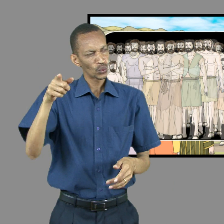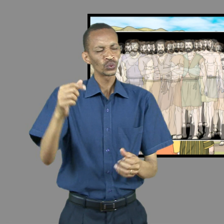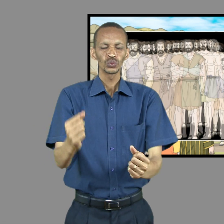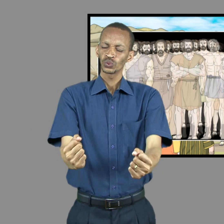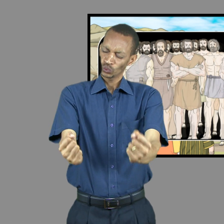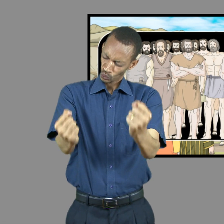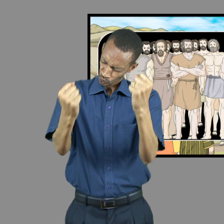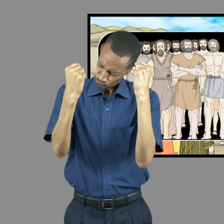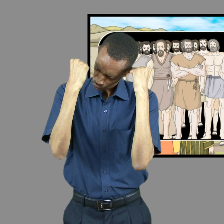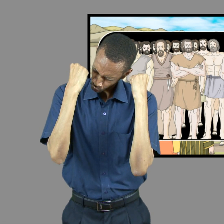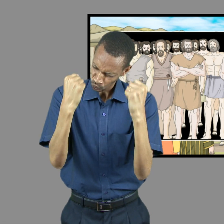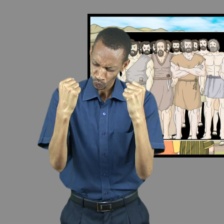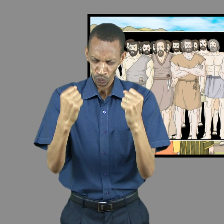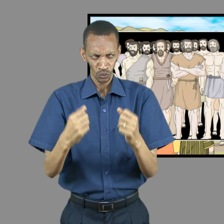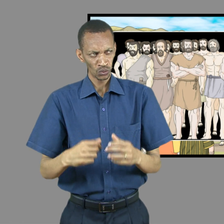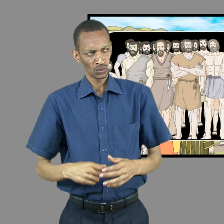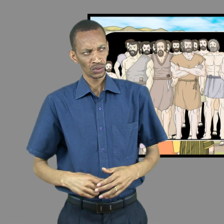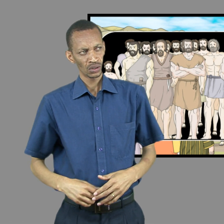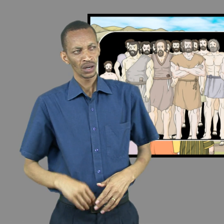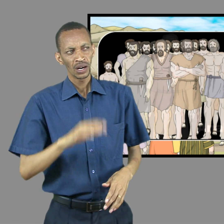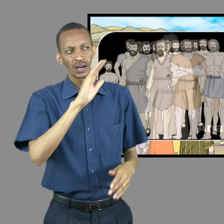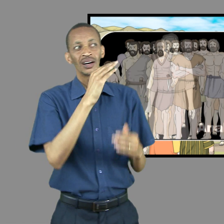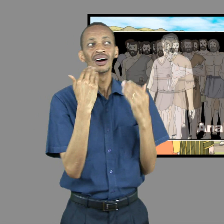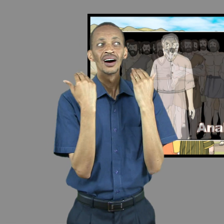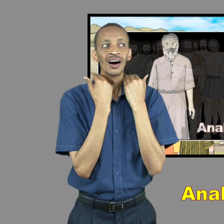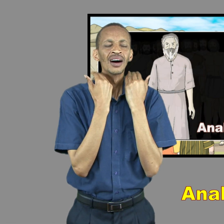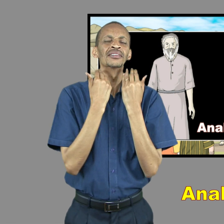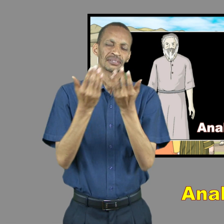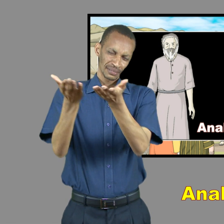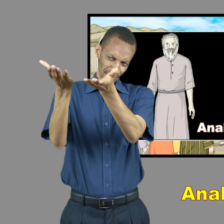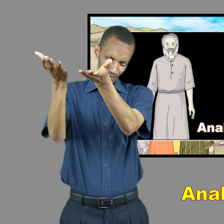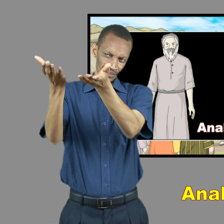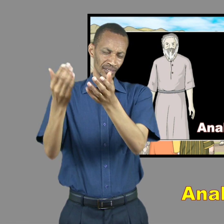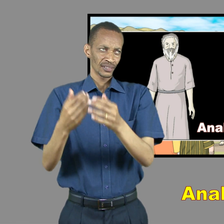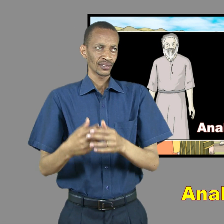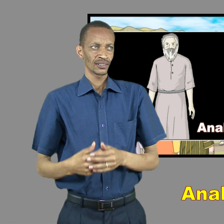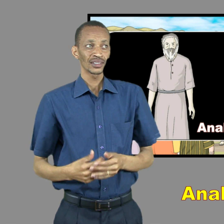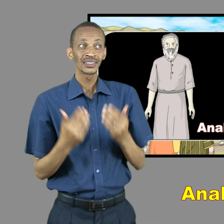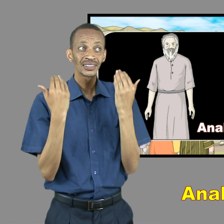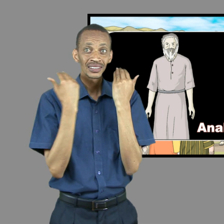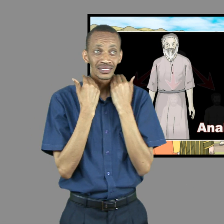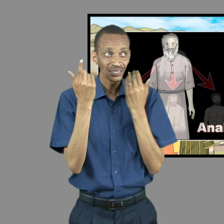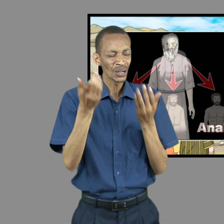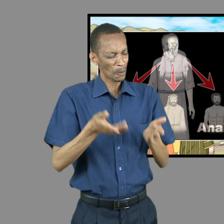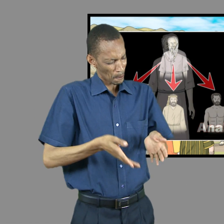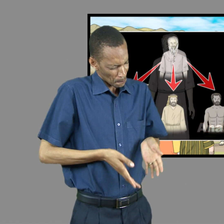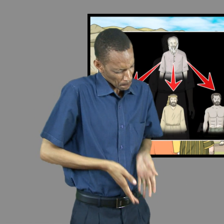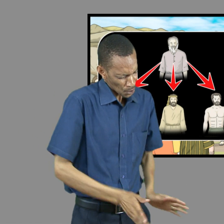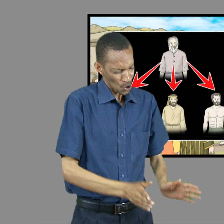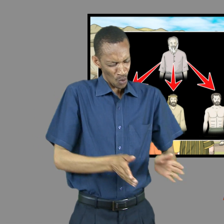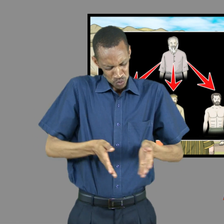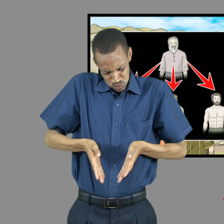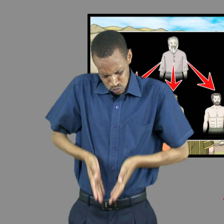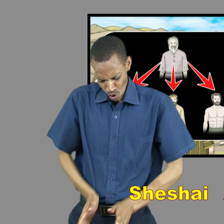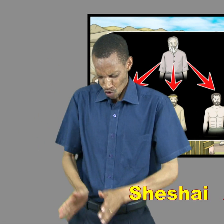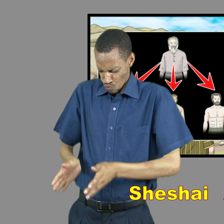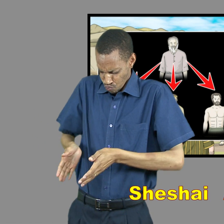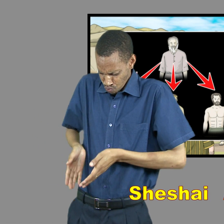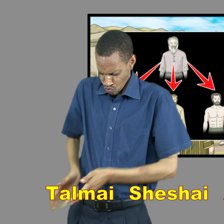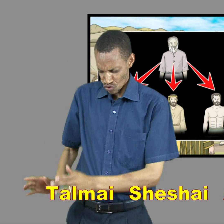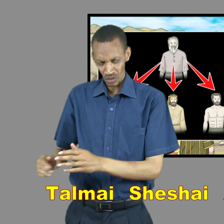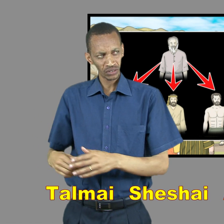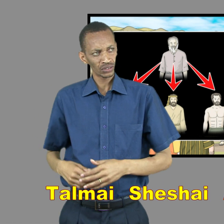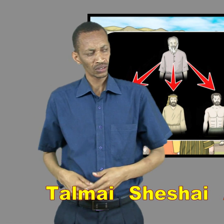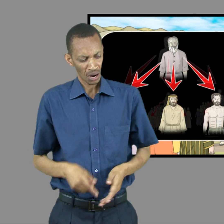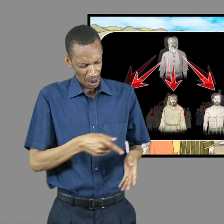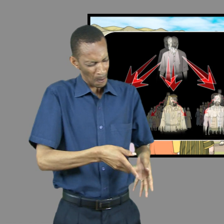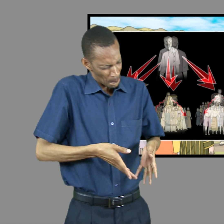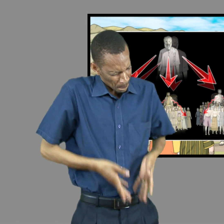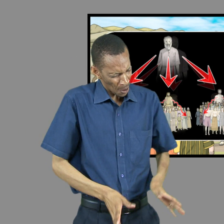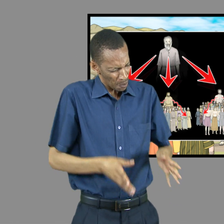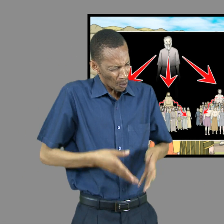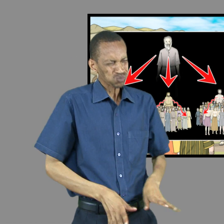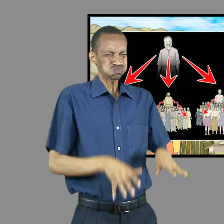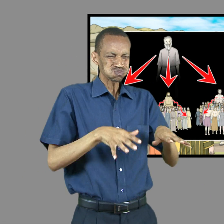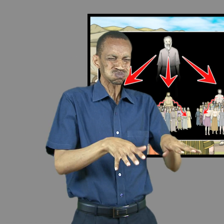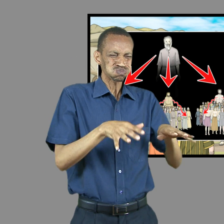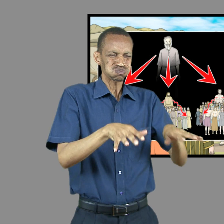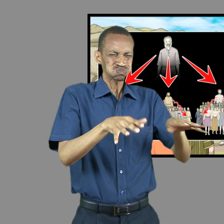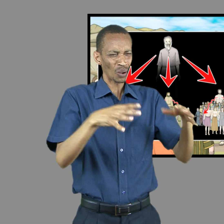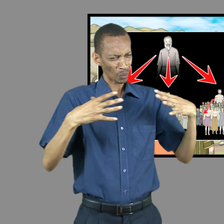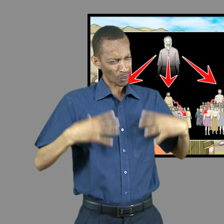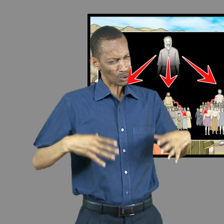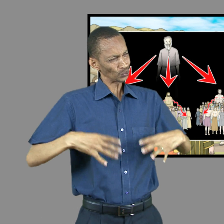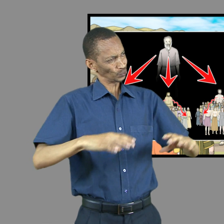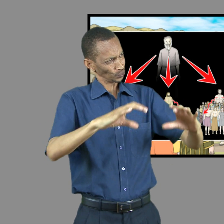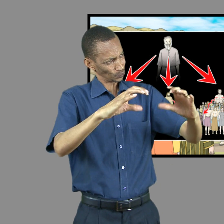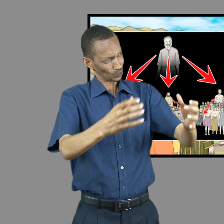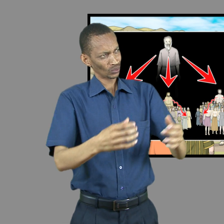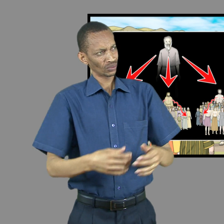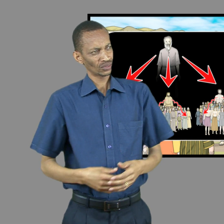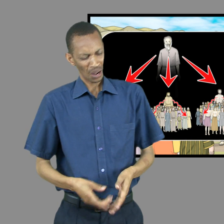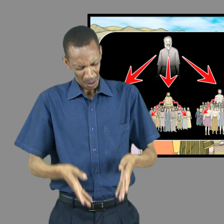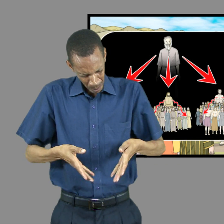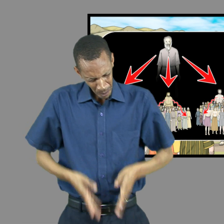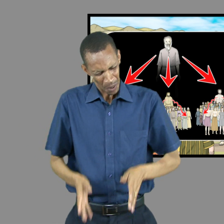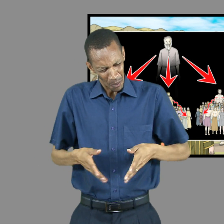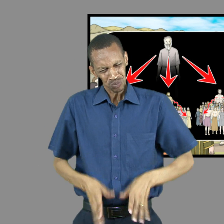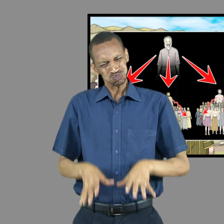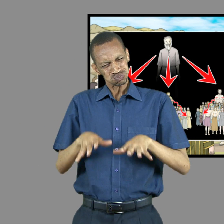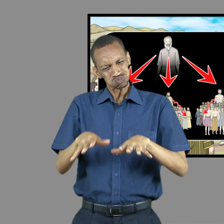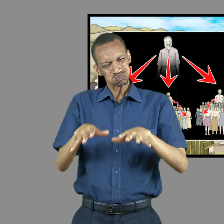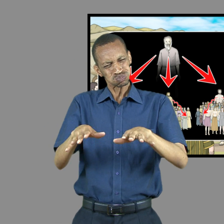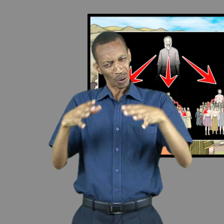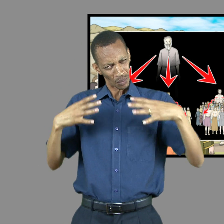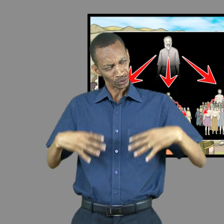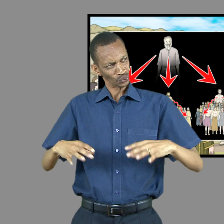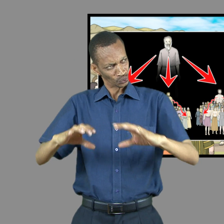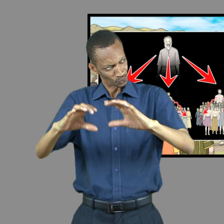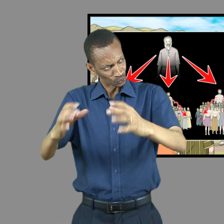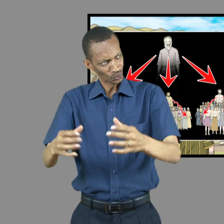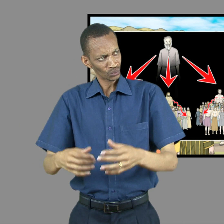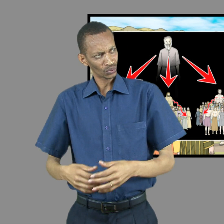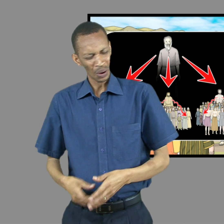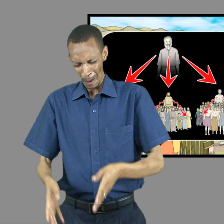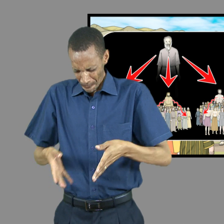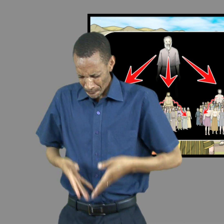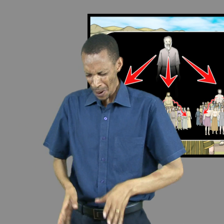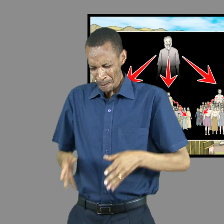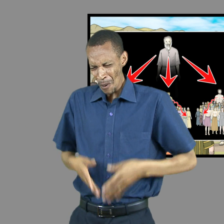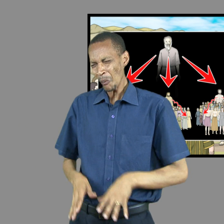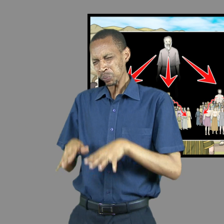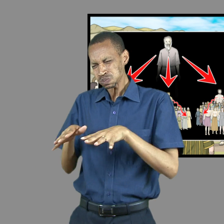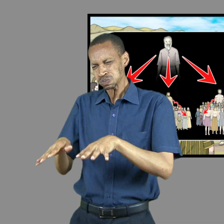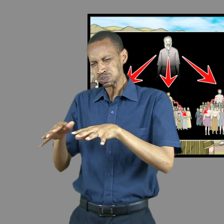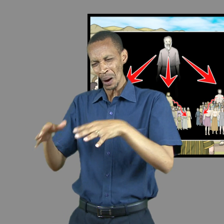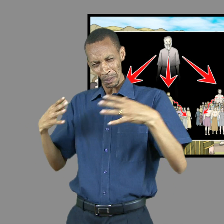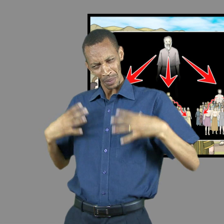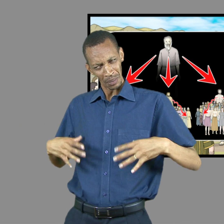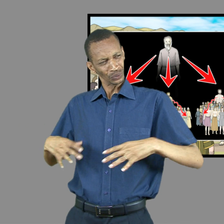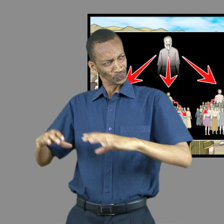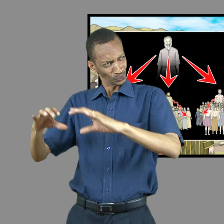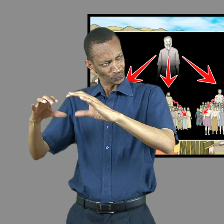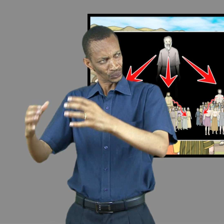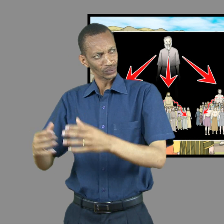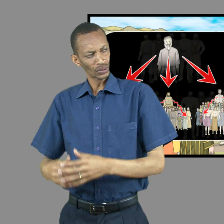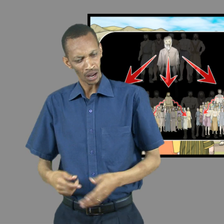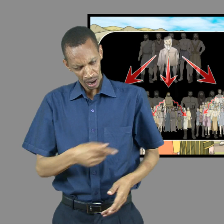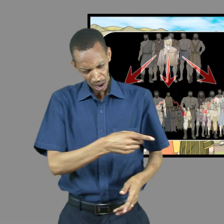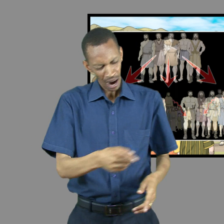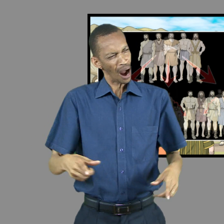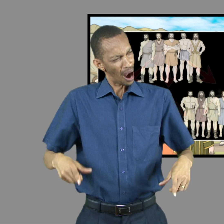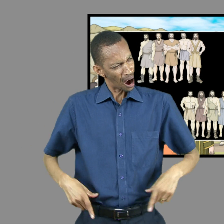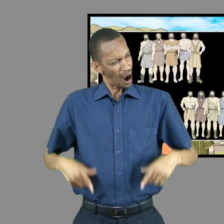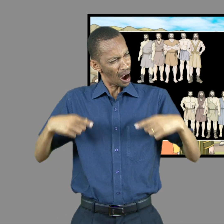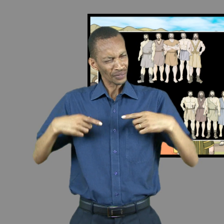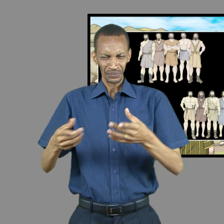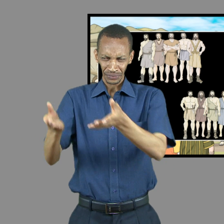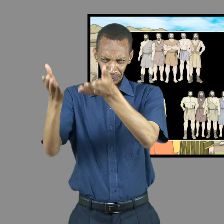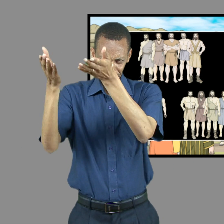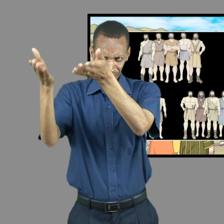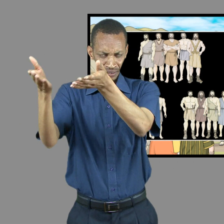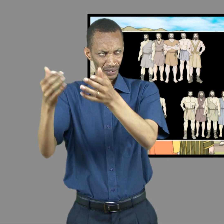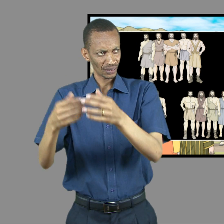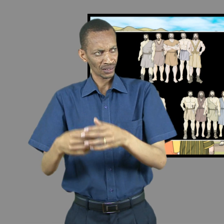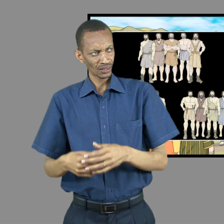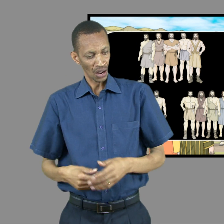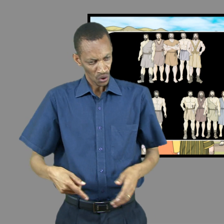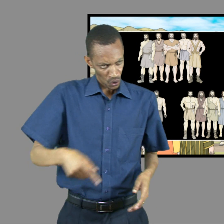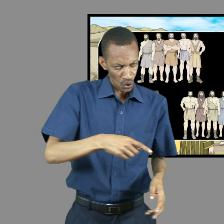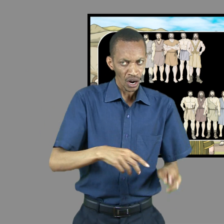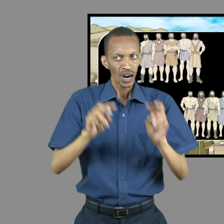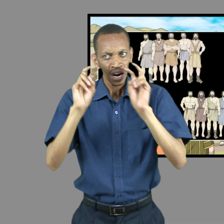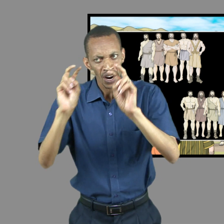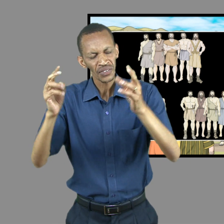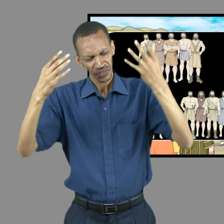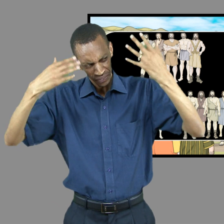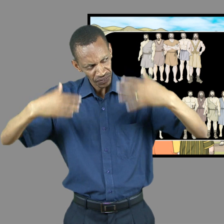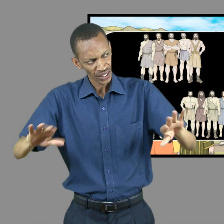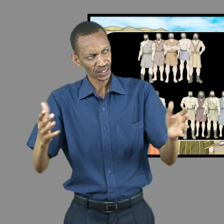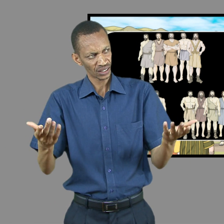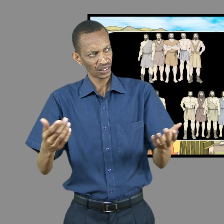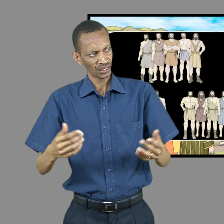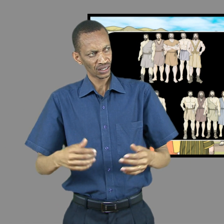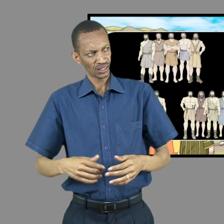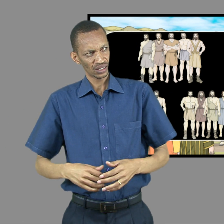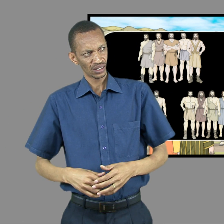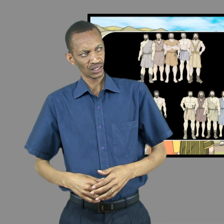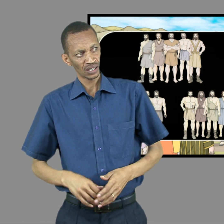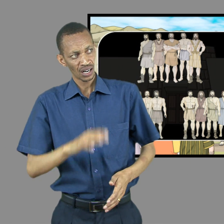We even saw the descendants of Anak there.